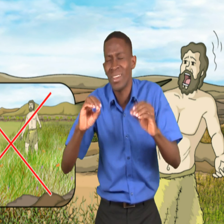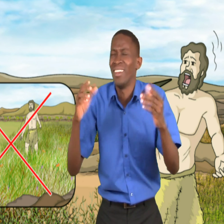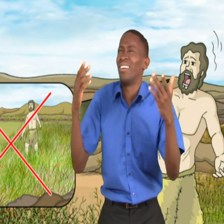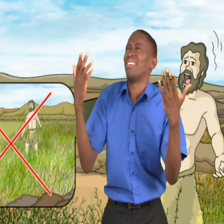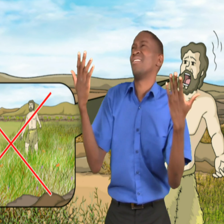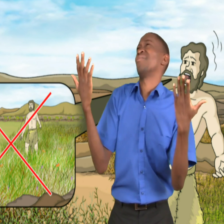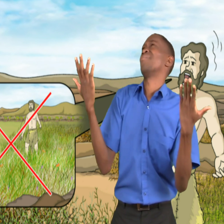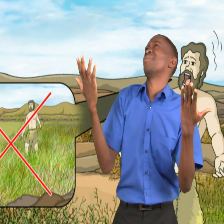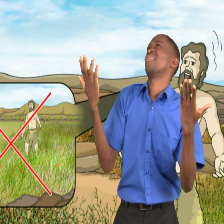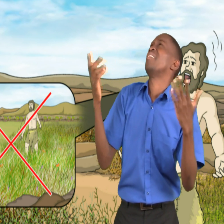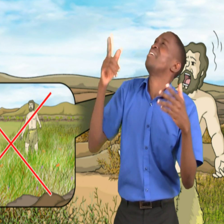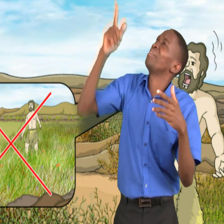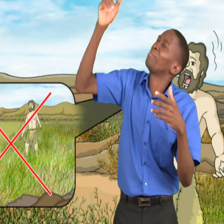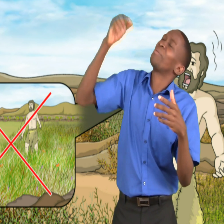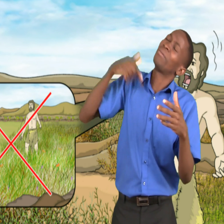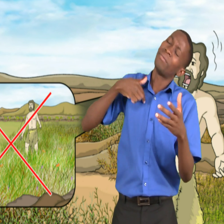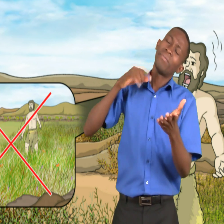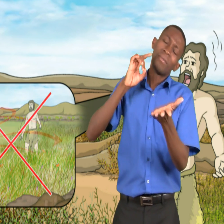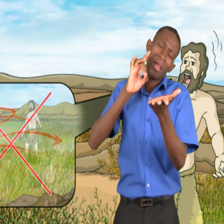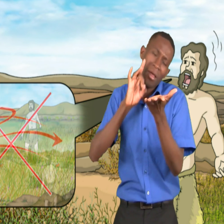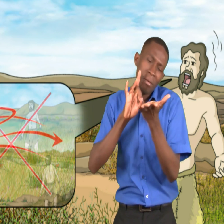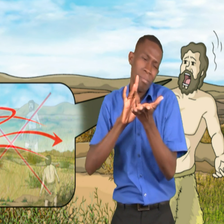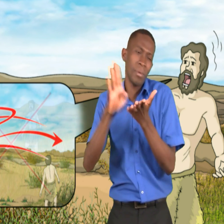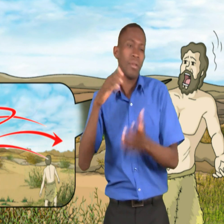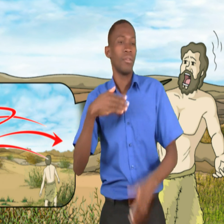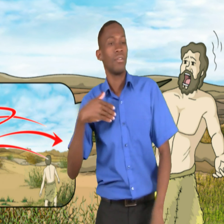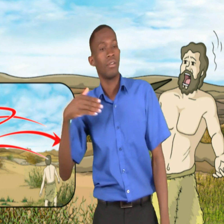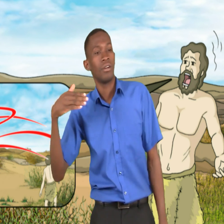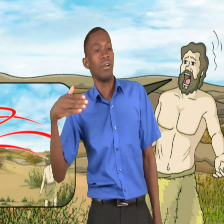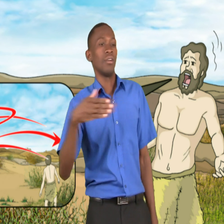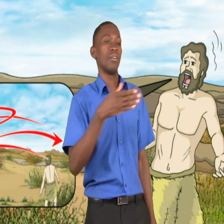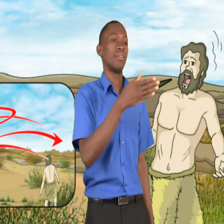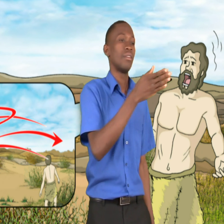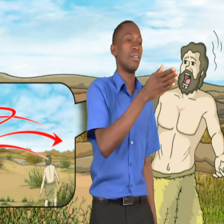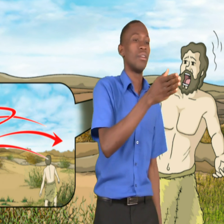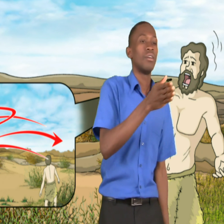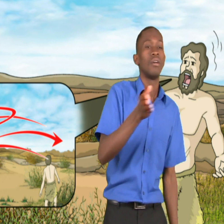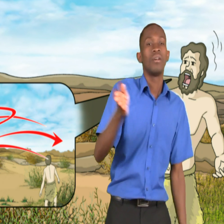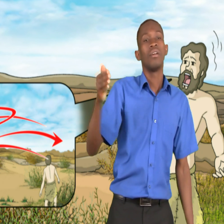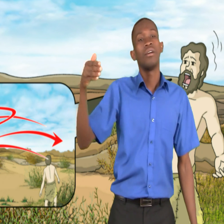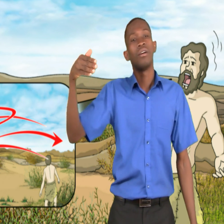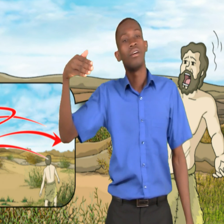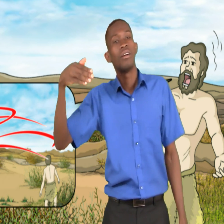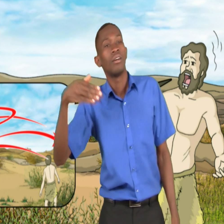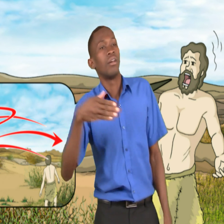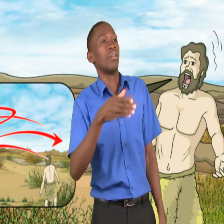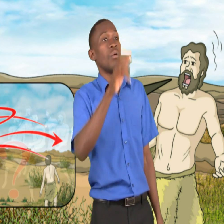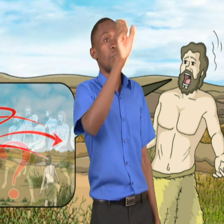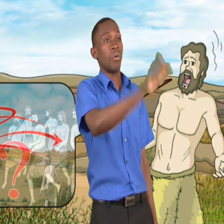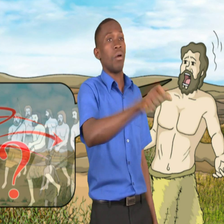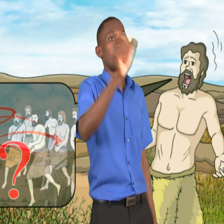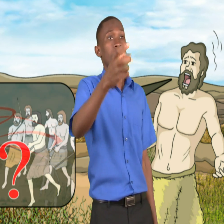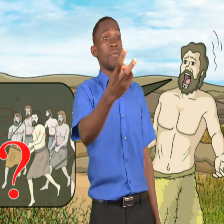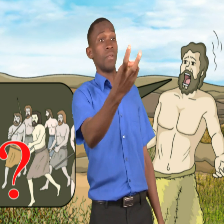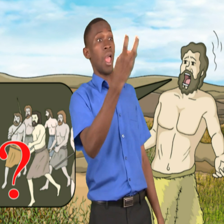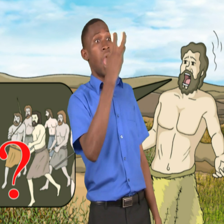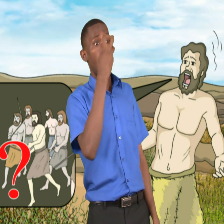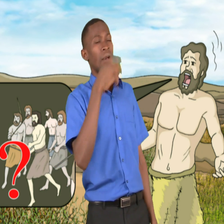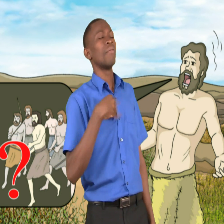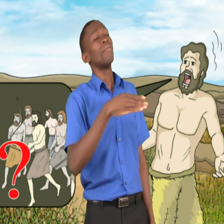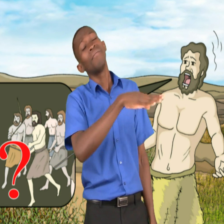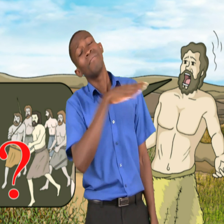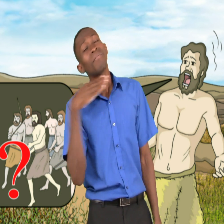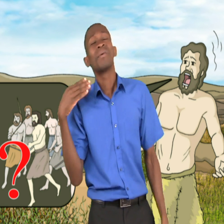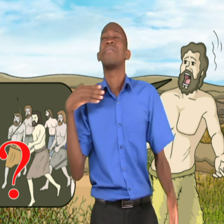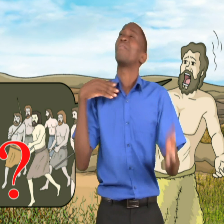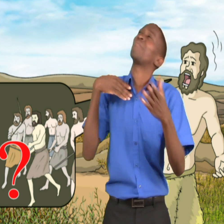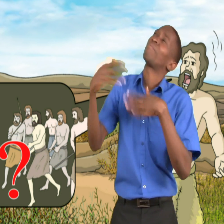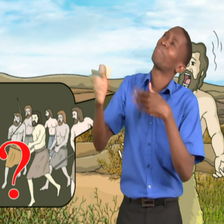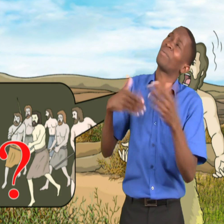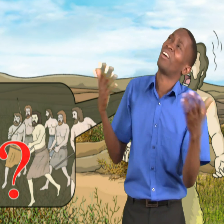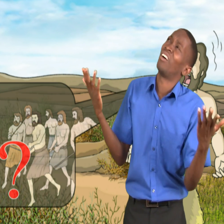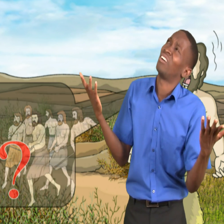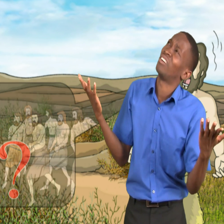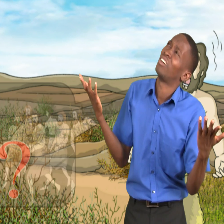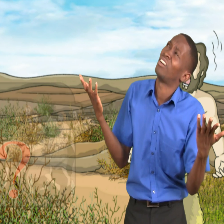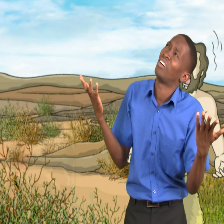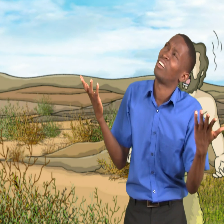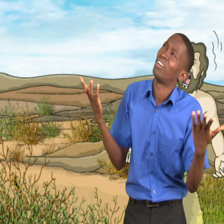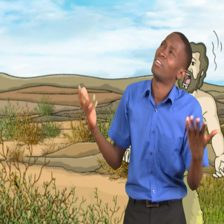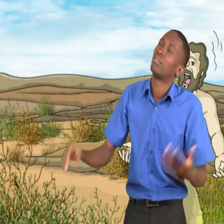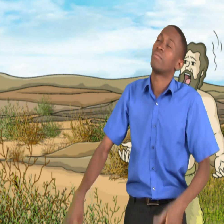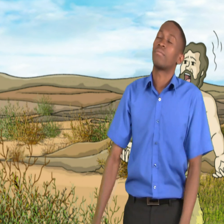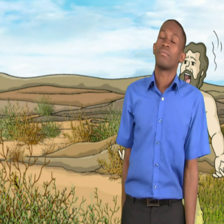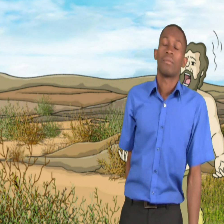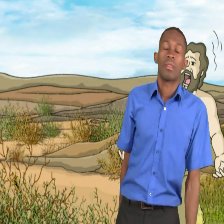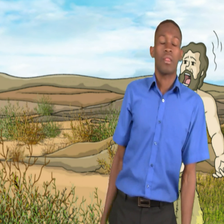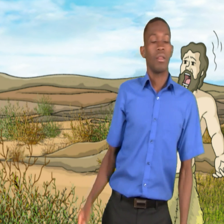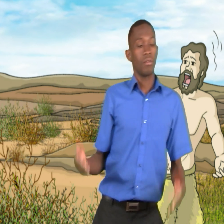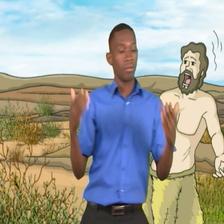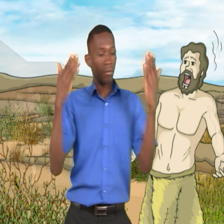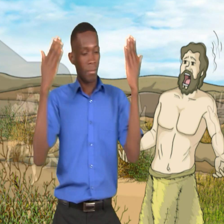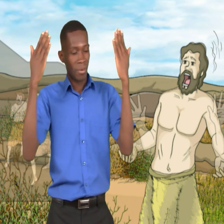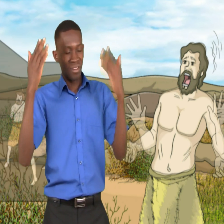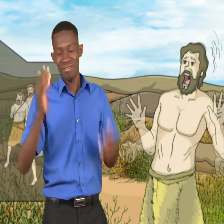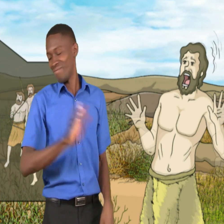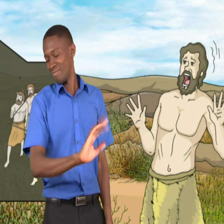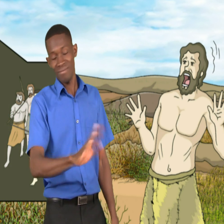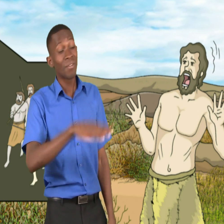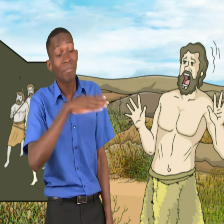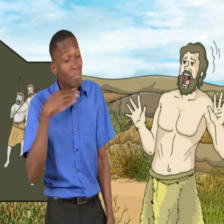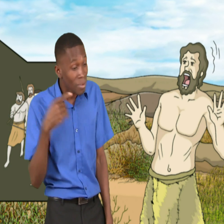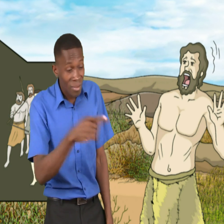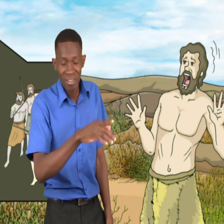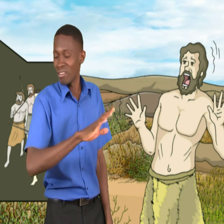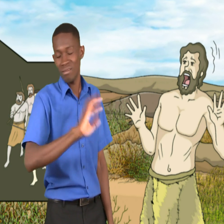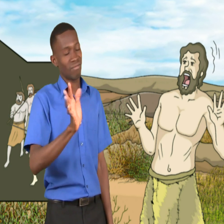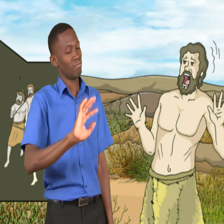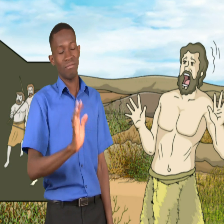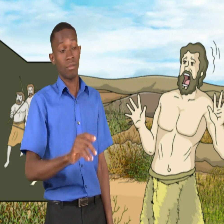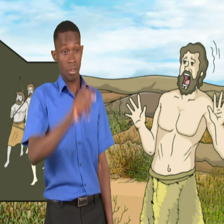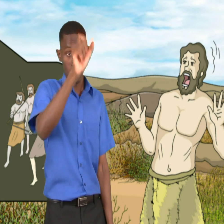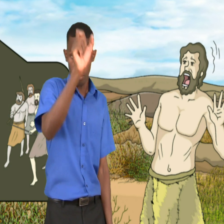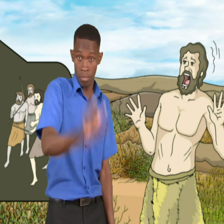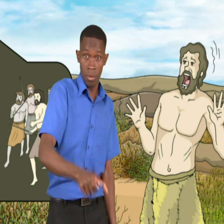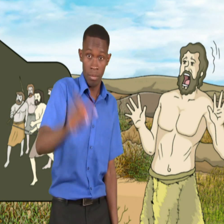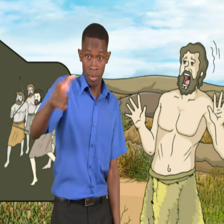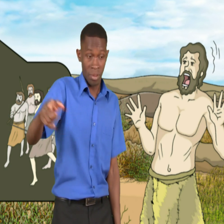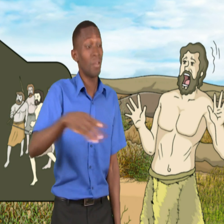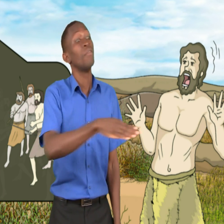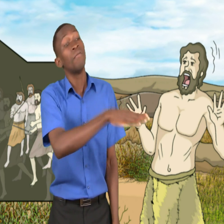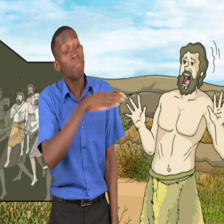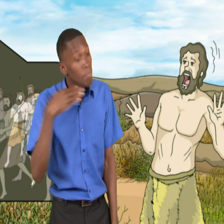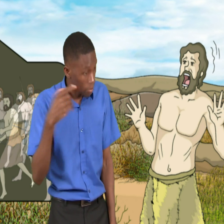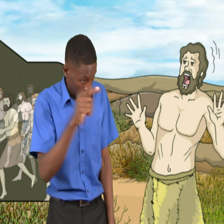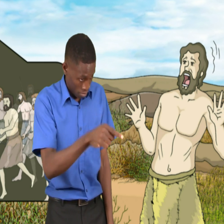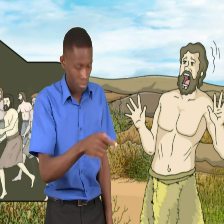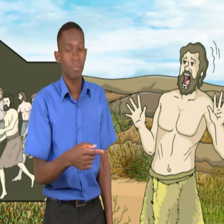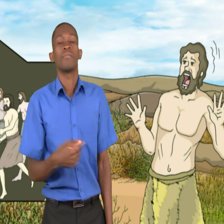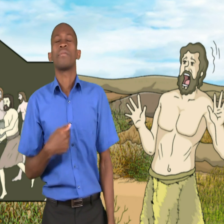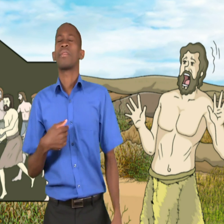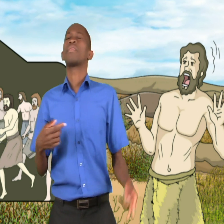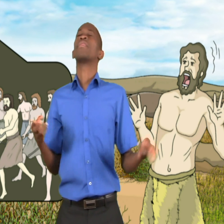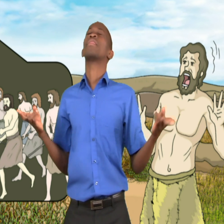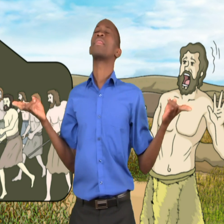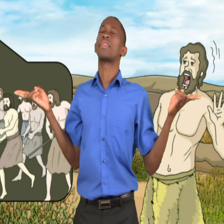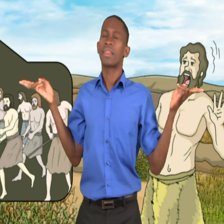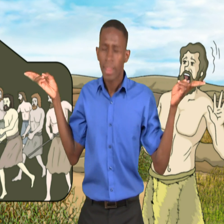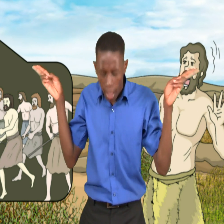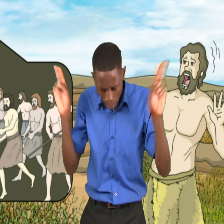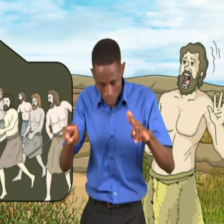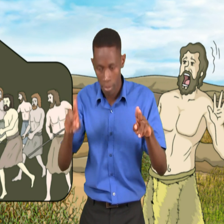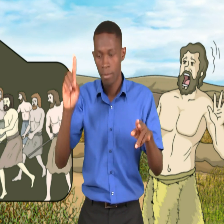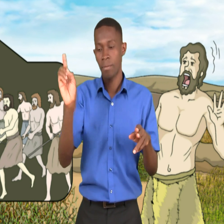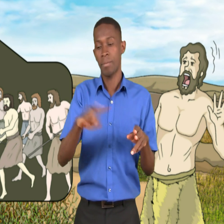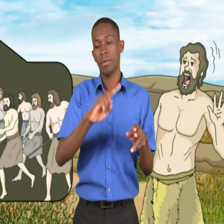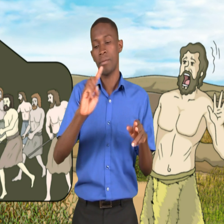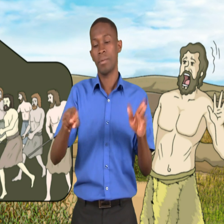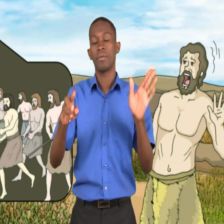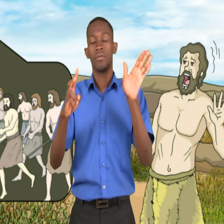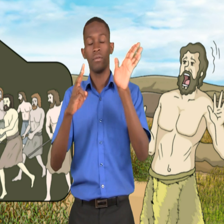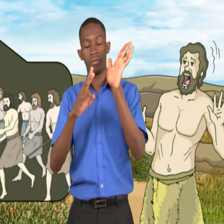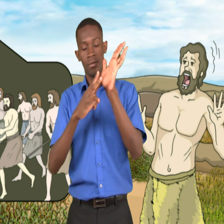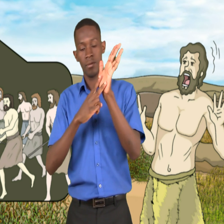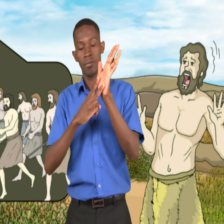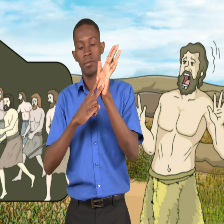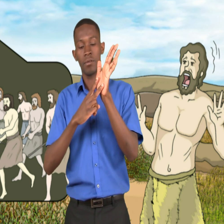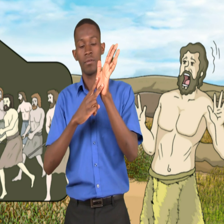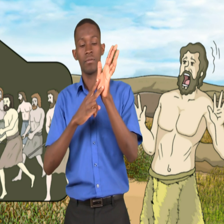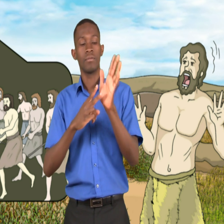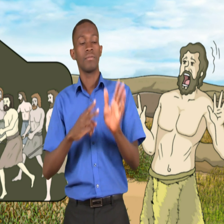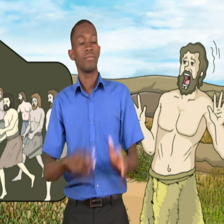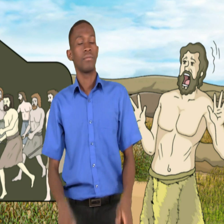I will be a fugitive and a wanderer on the earth, and whoever finds me will kill me.” “Not so!” replied the LORD.